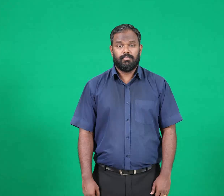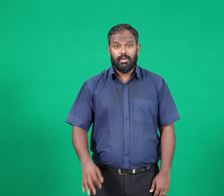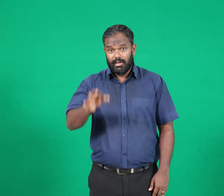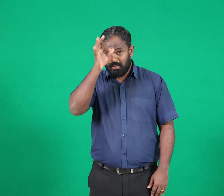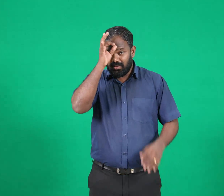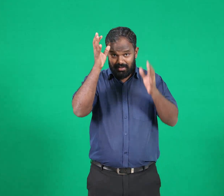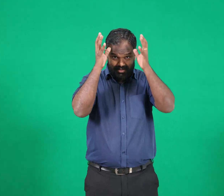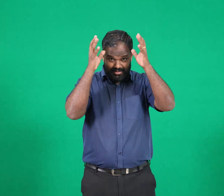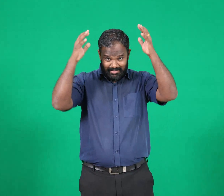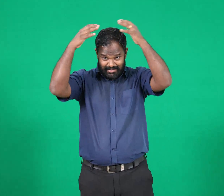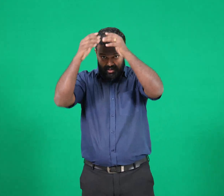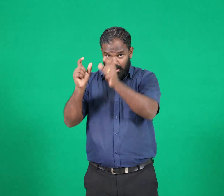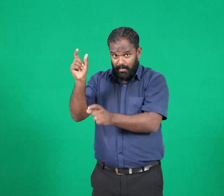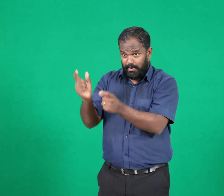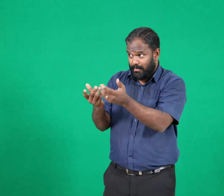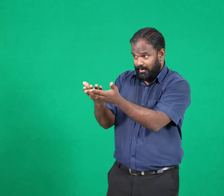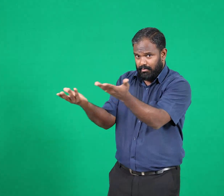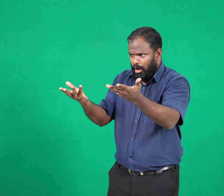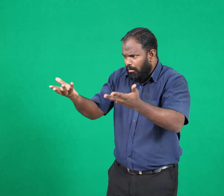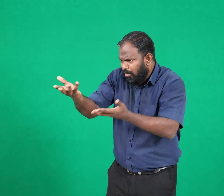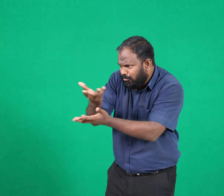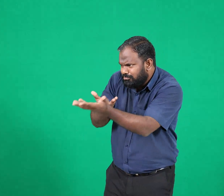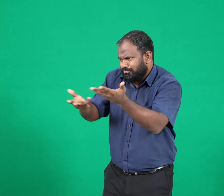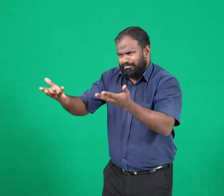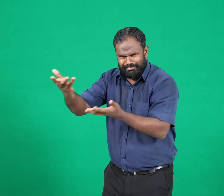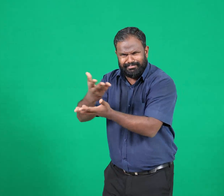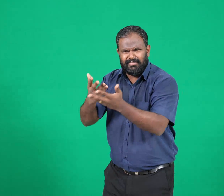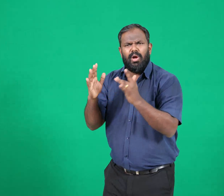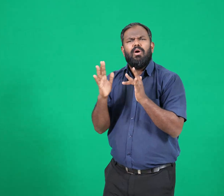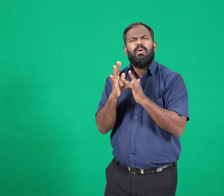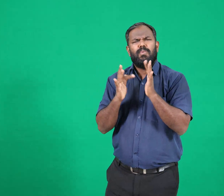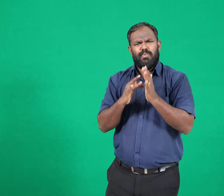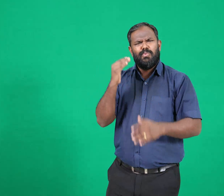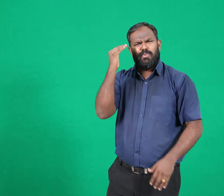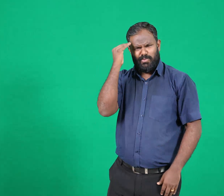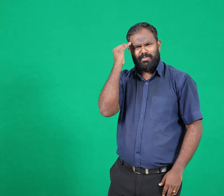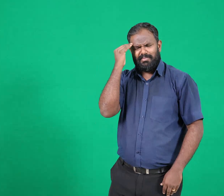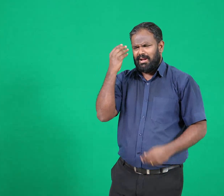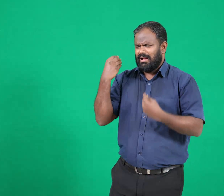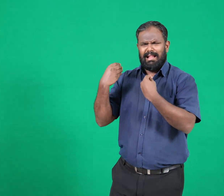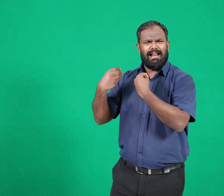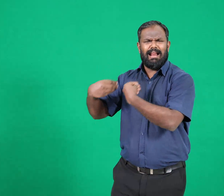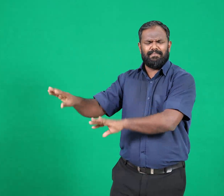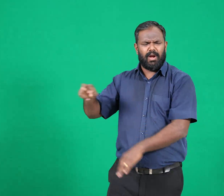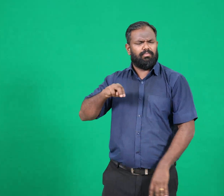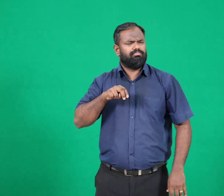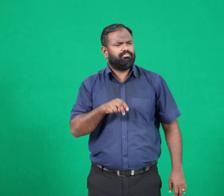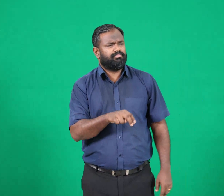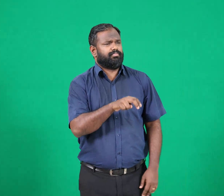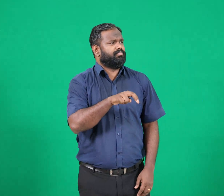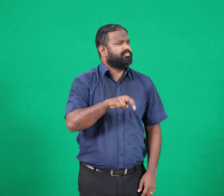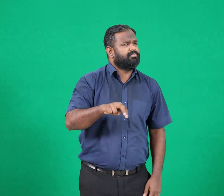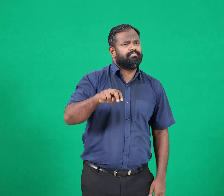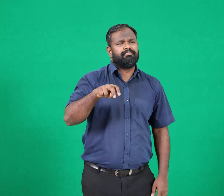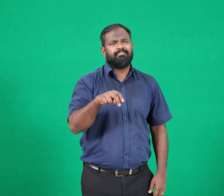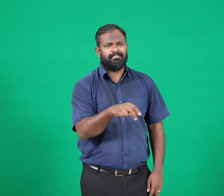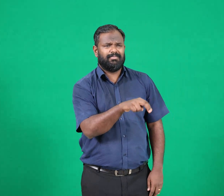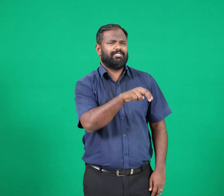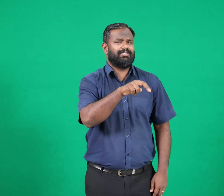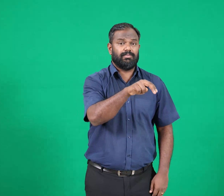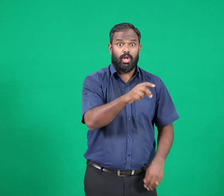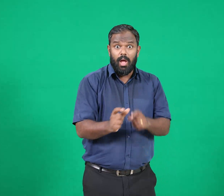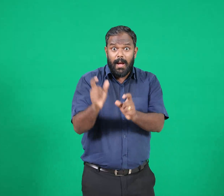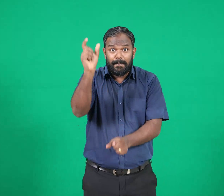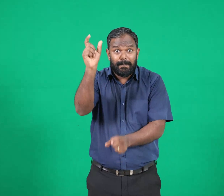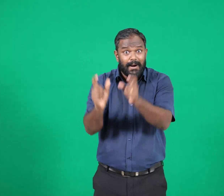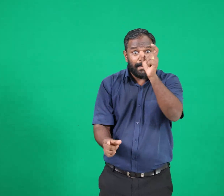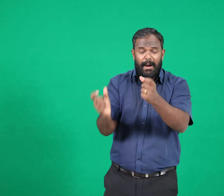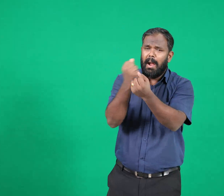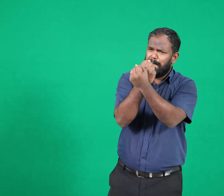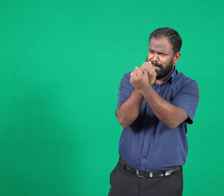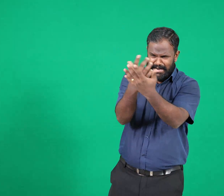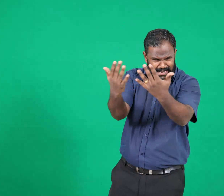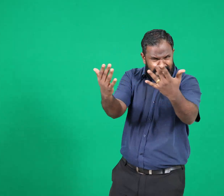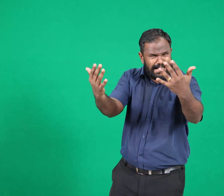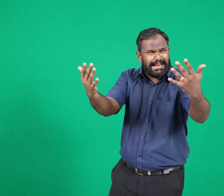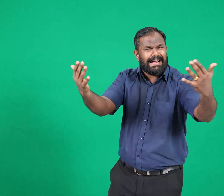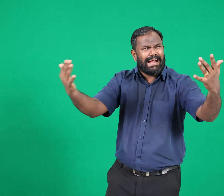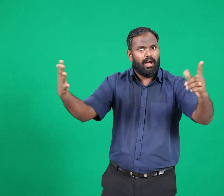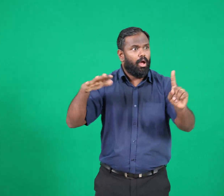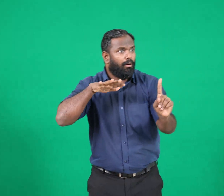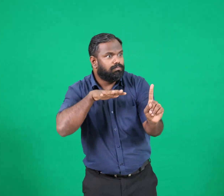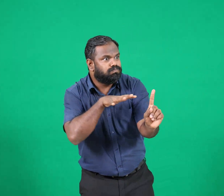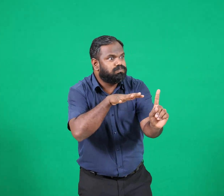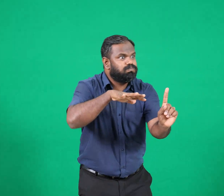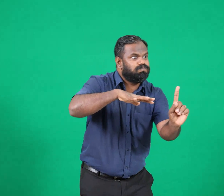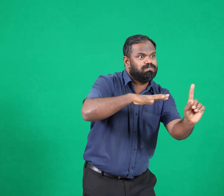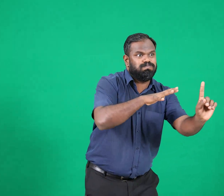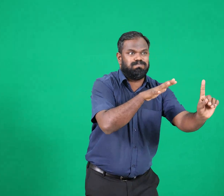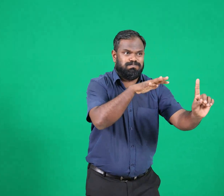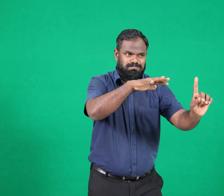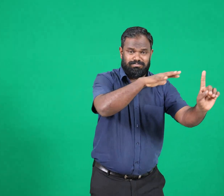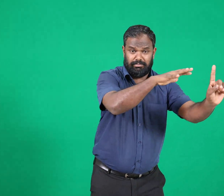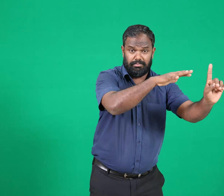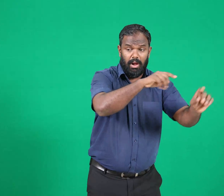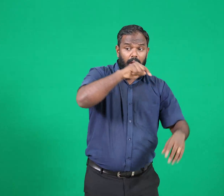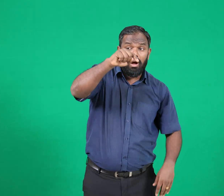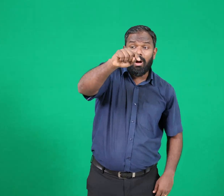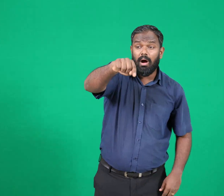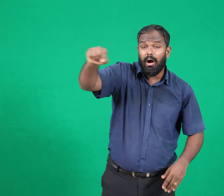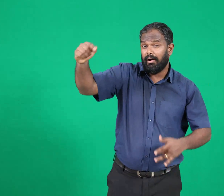Aware of this, Jesus withdrew from that place.